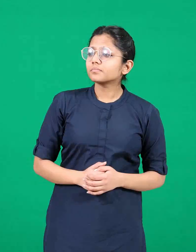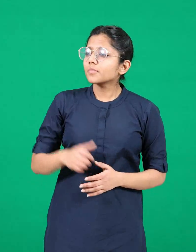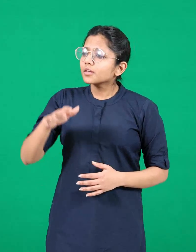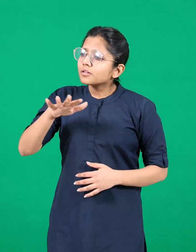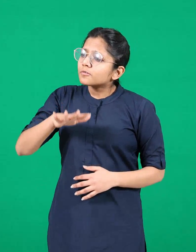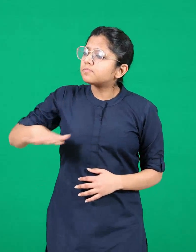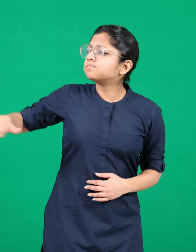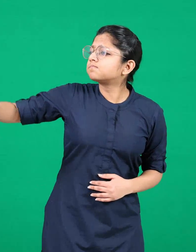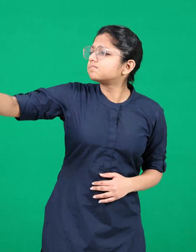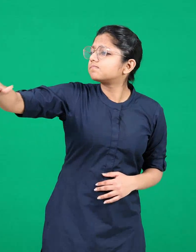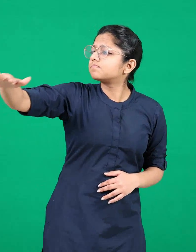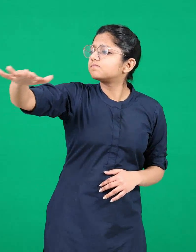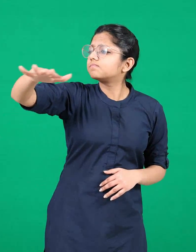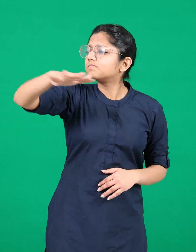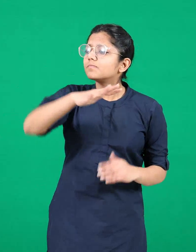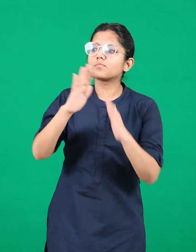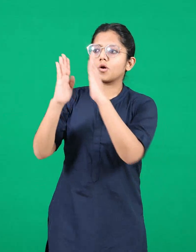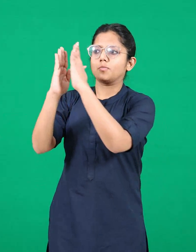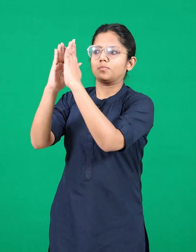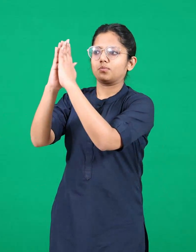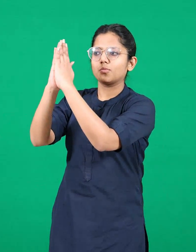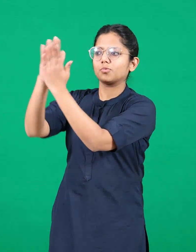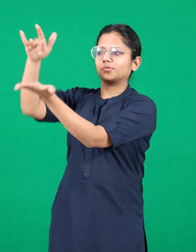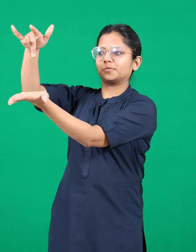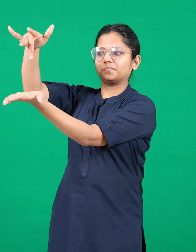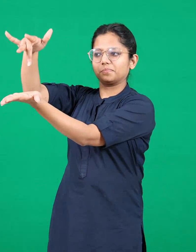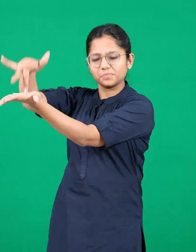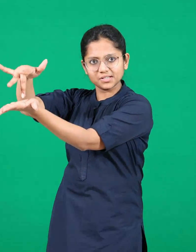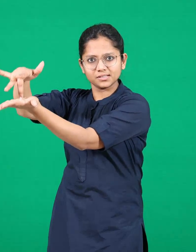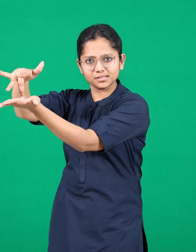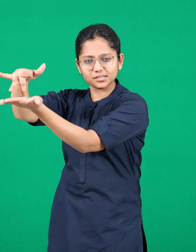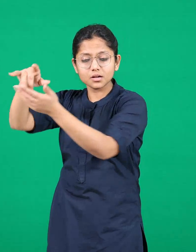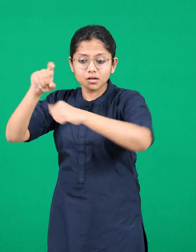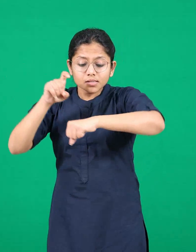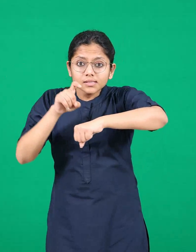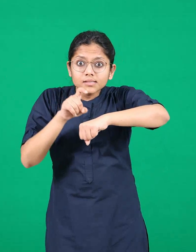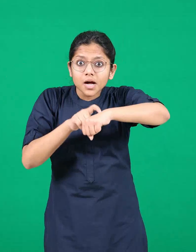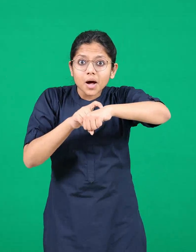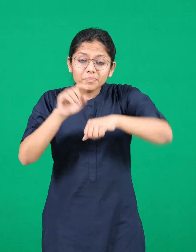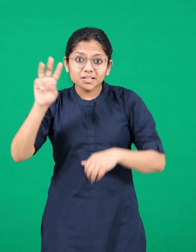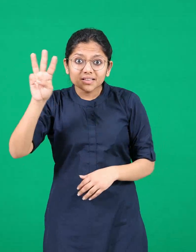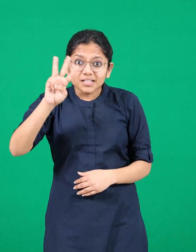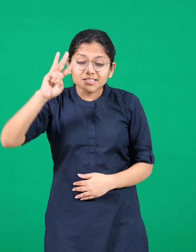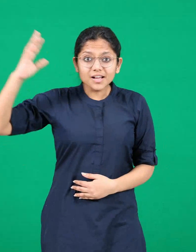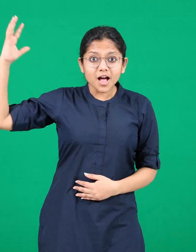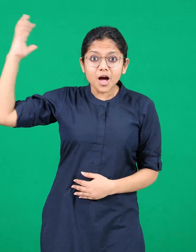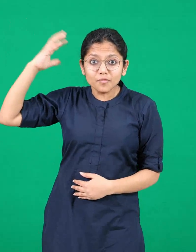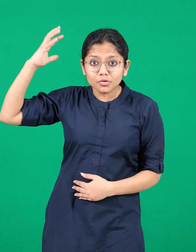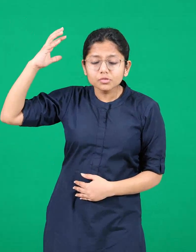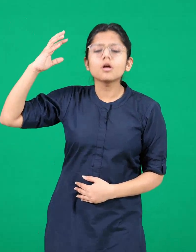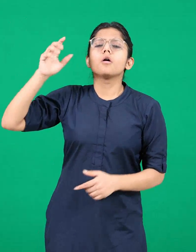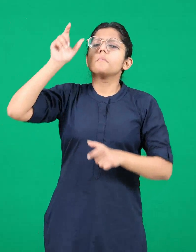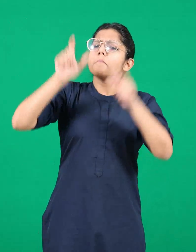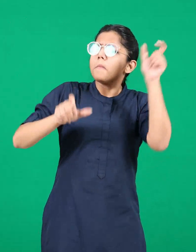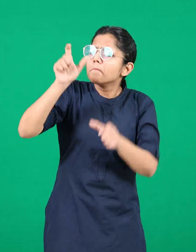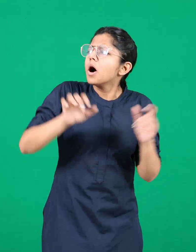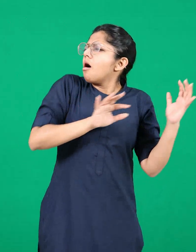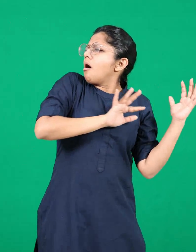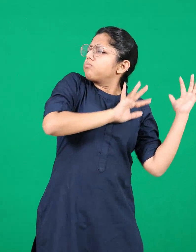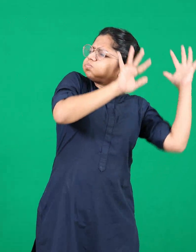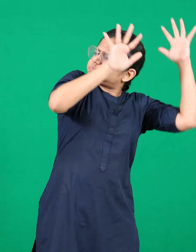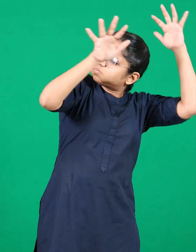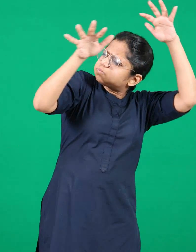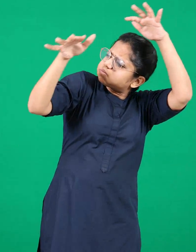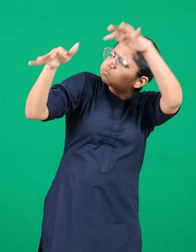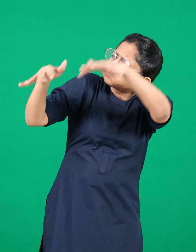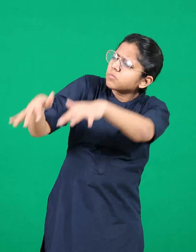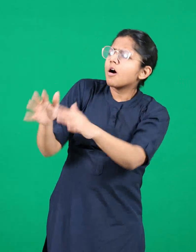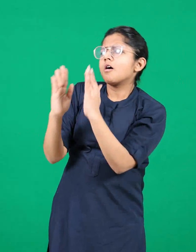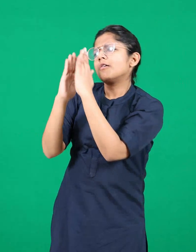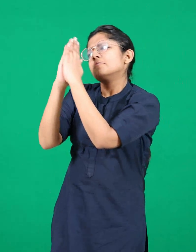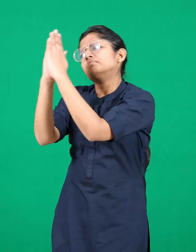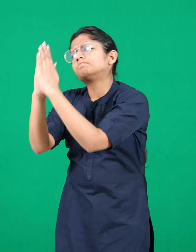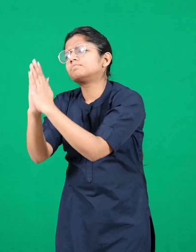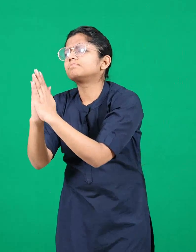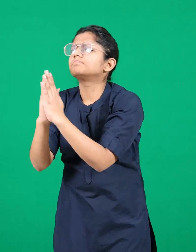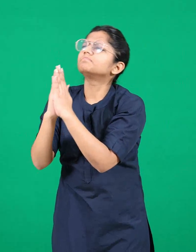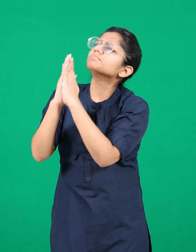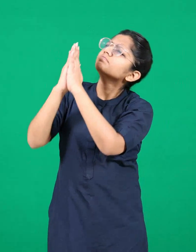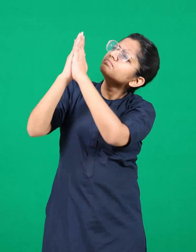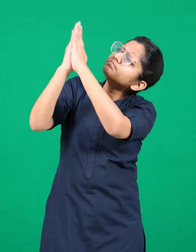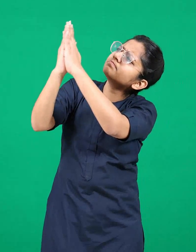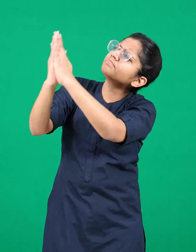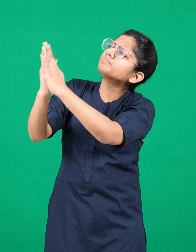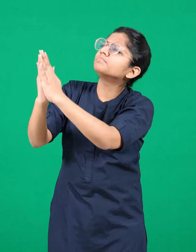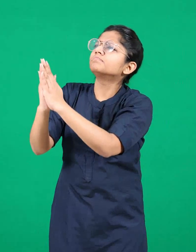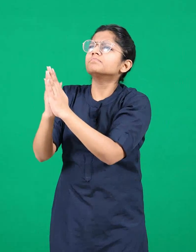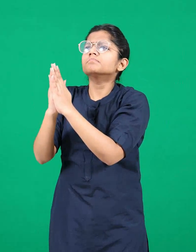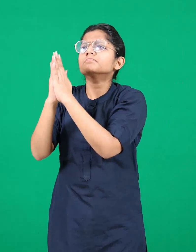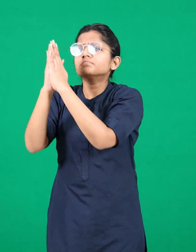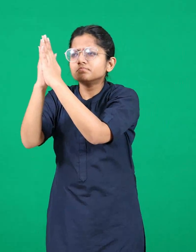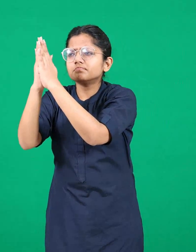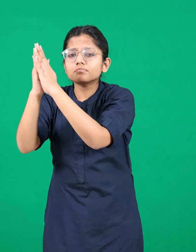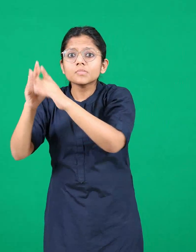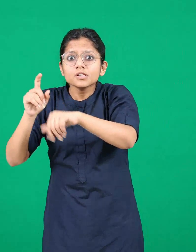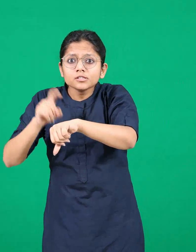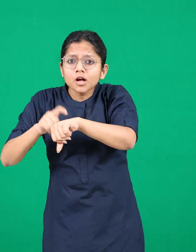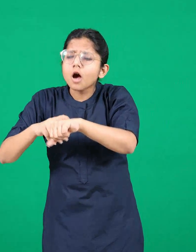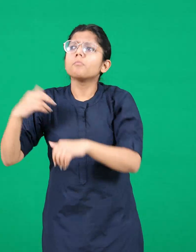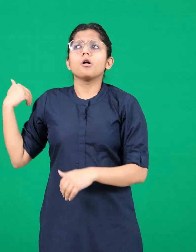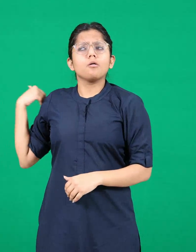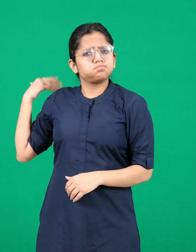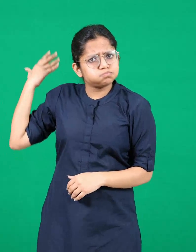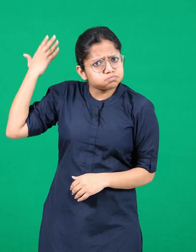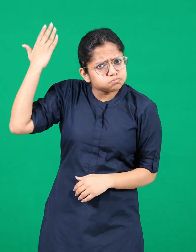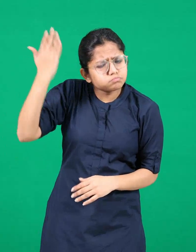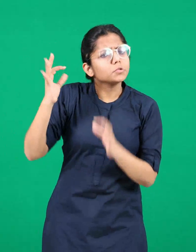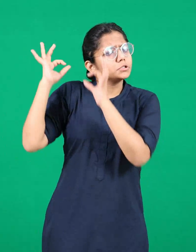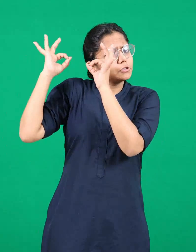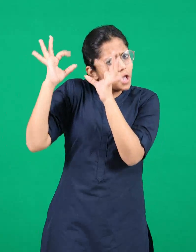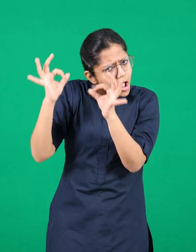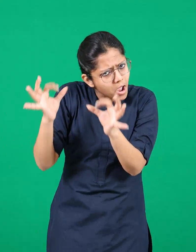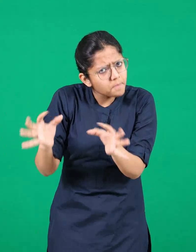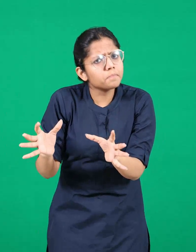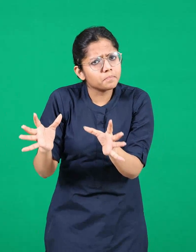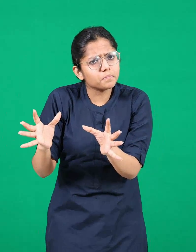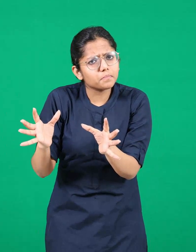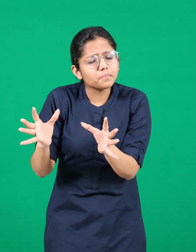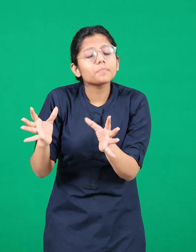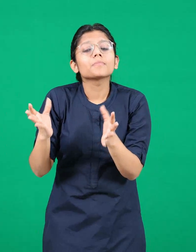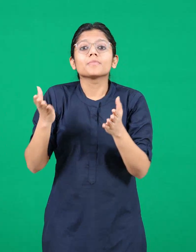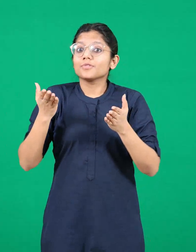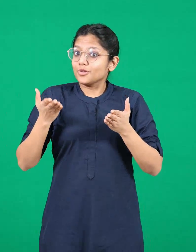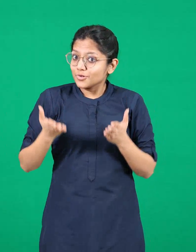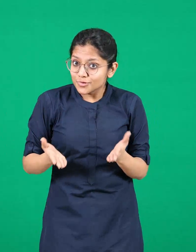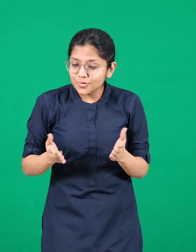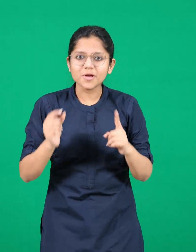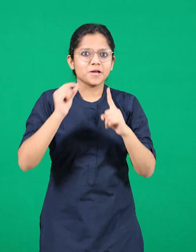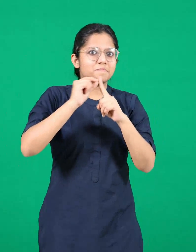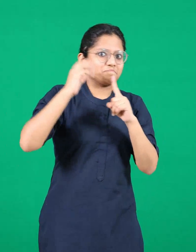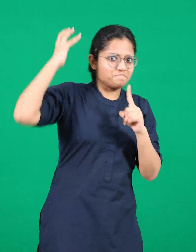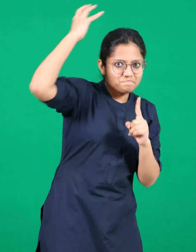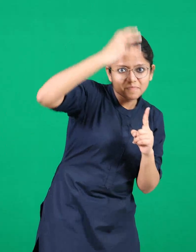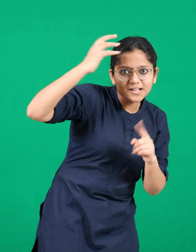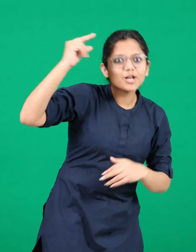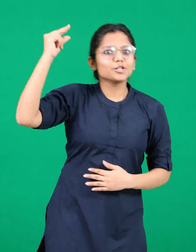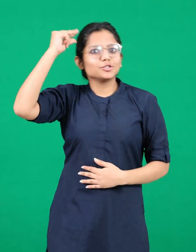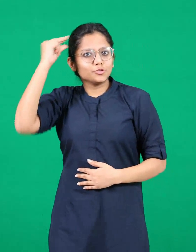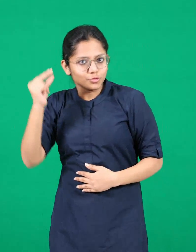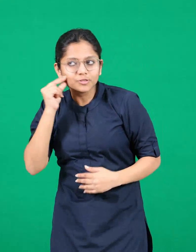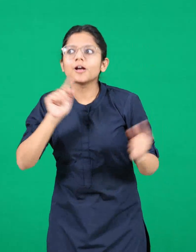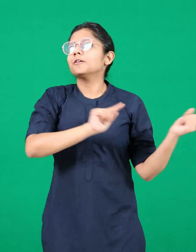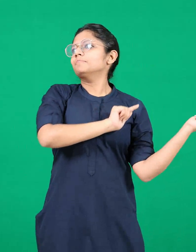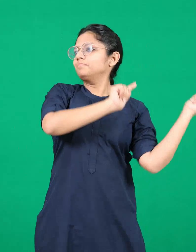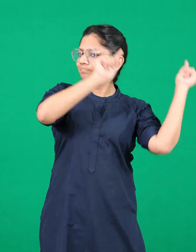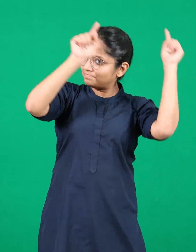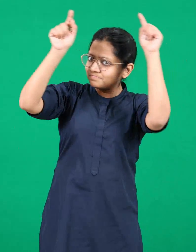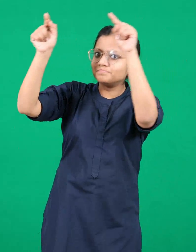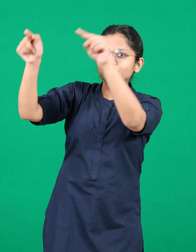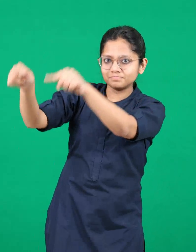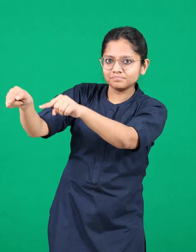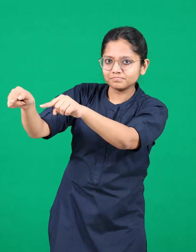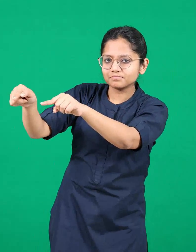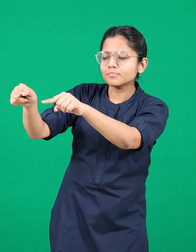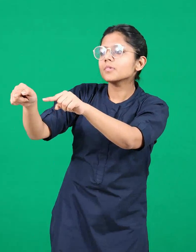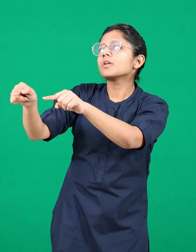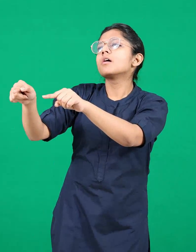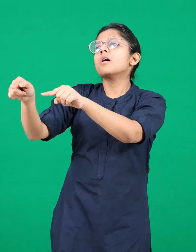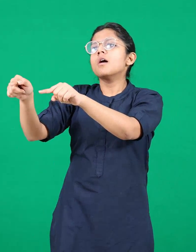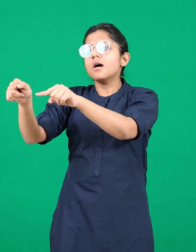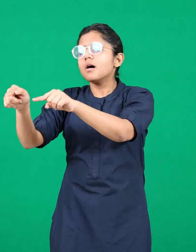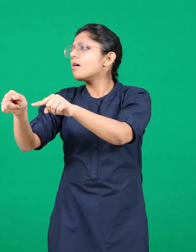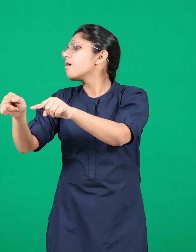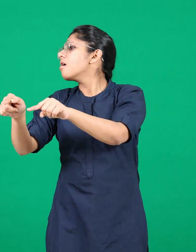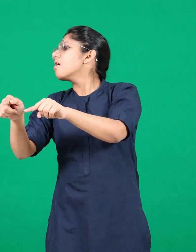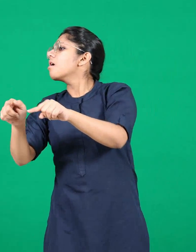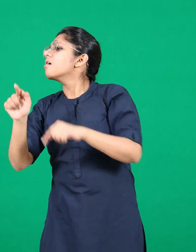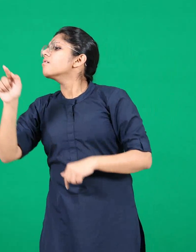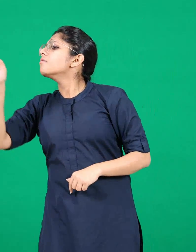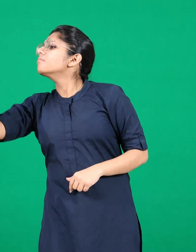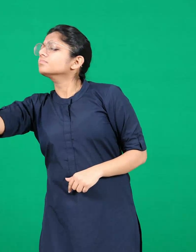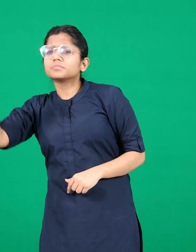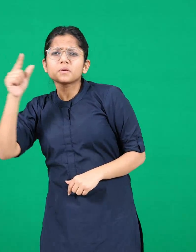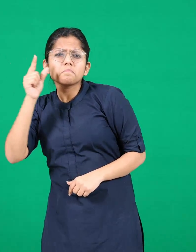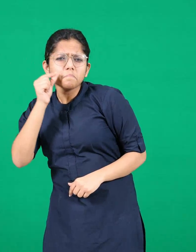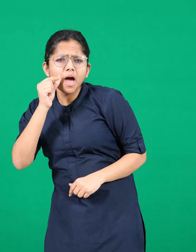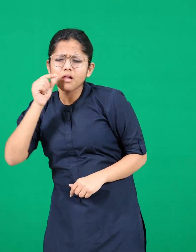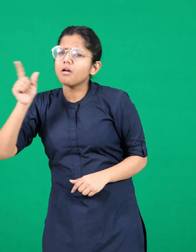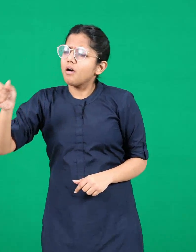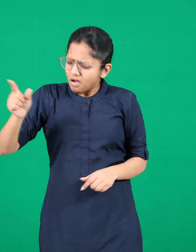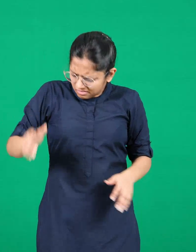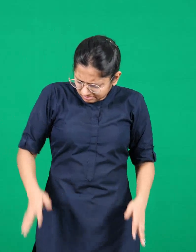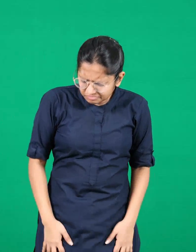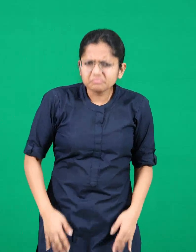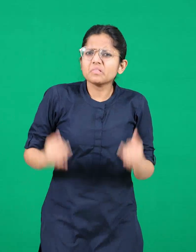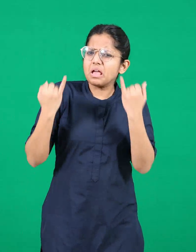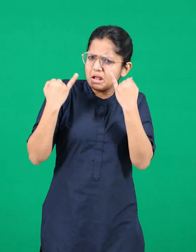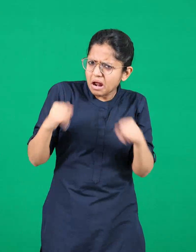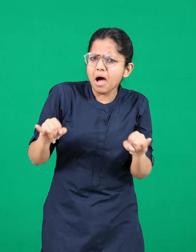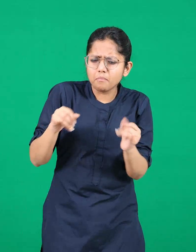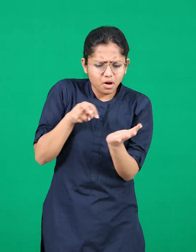One afternoon Peter and John were going up to the temple at the hour of prayer, the ninth hour.